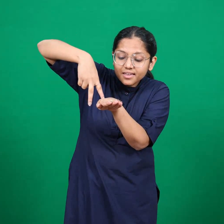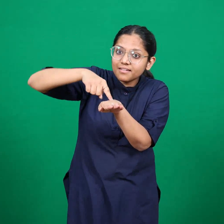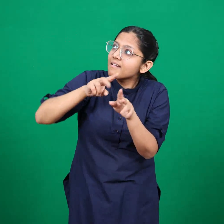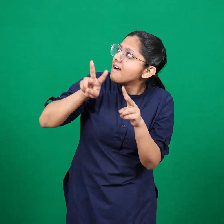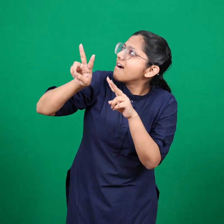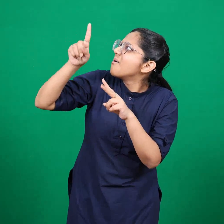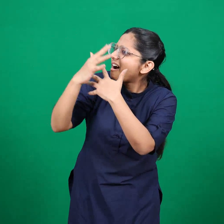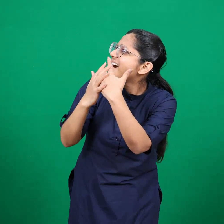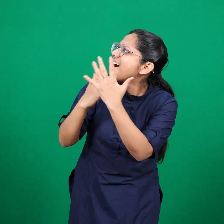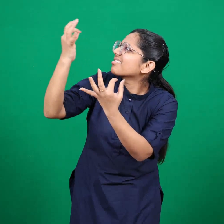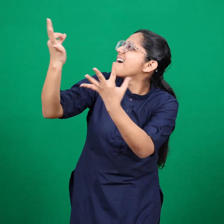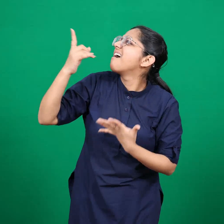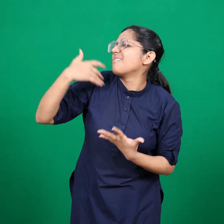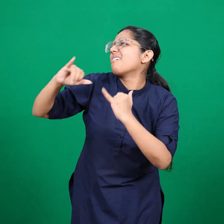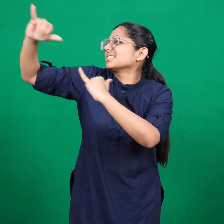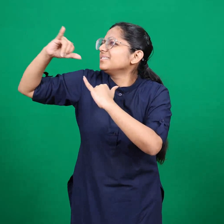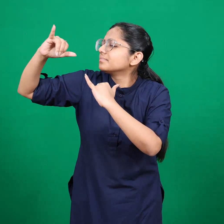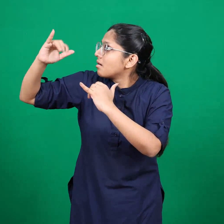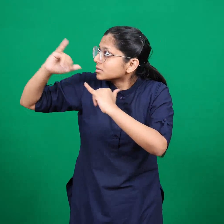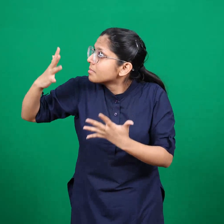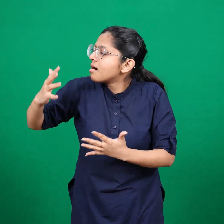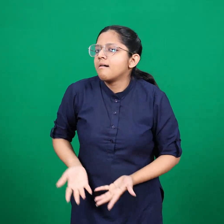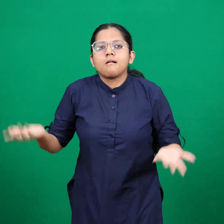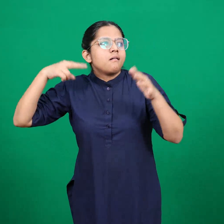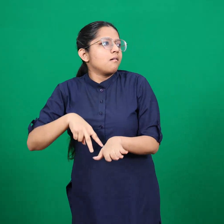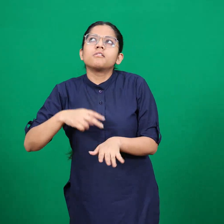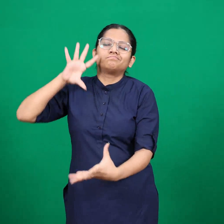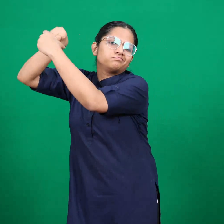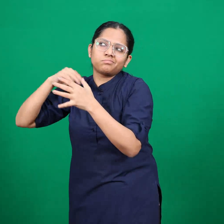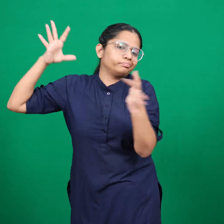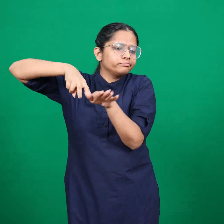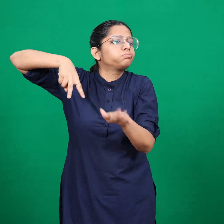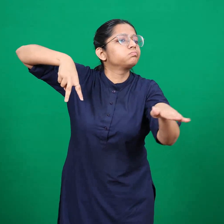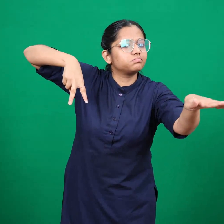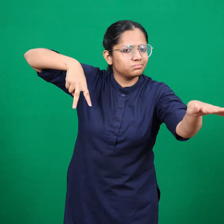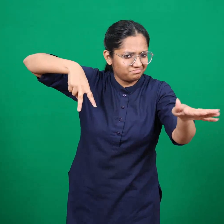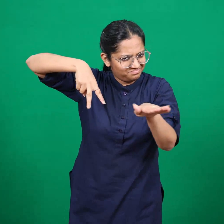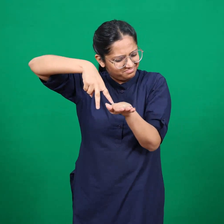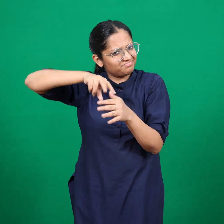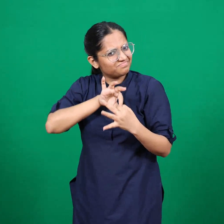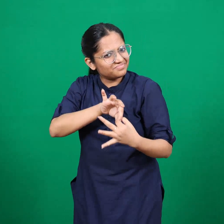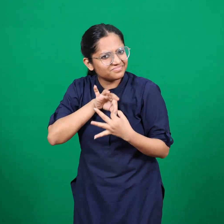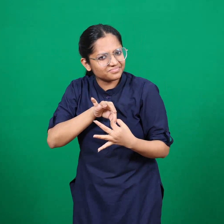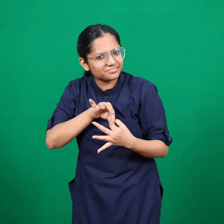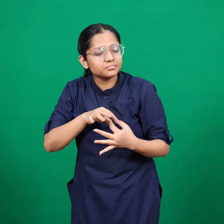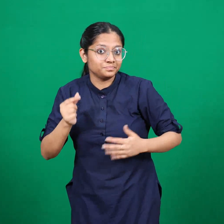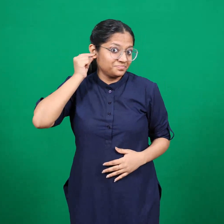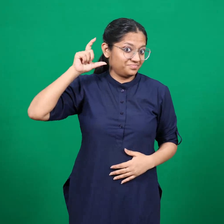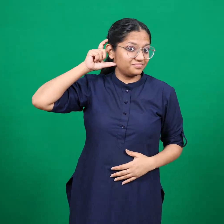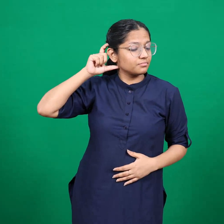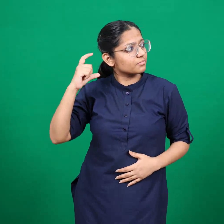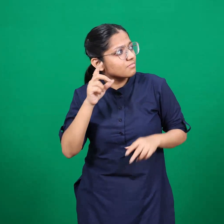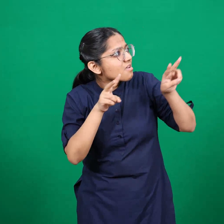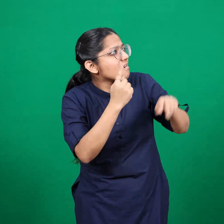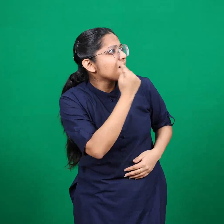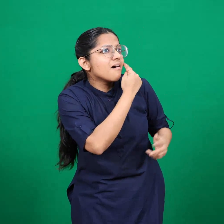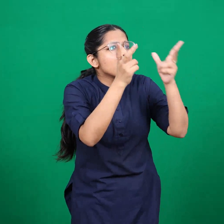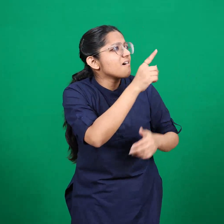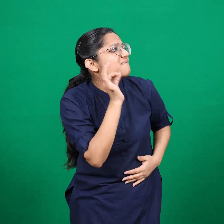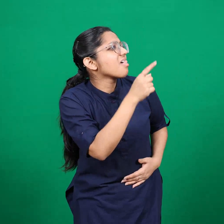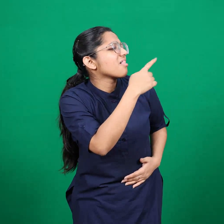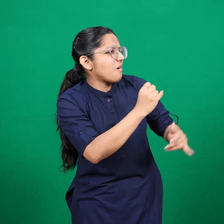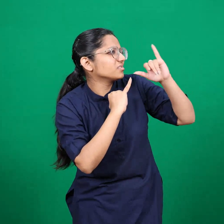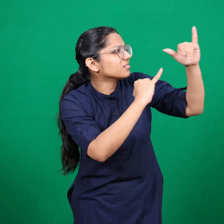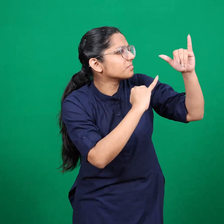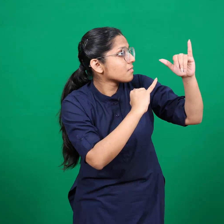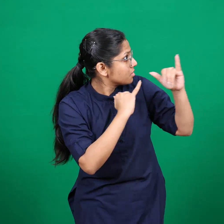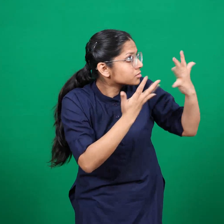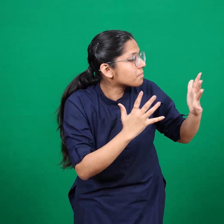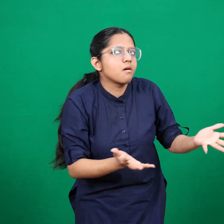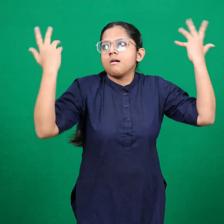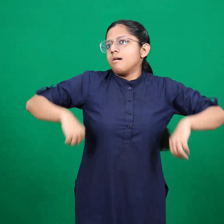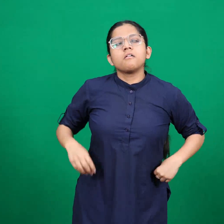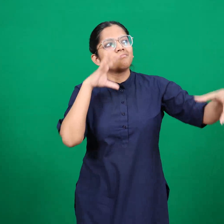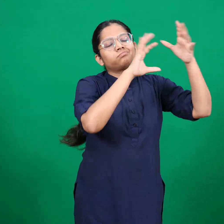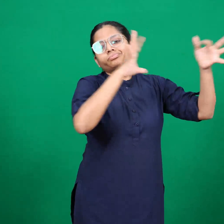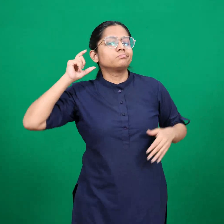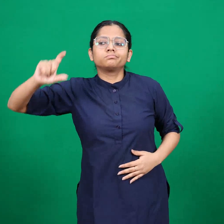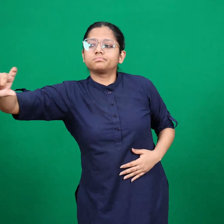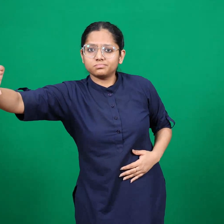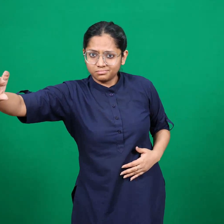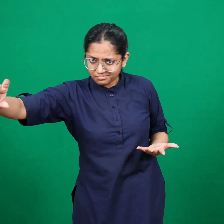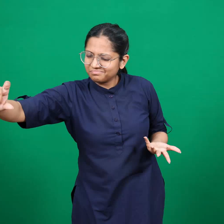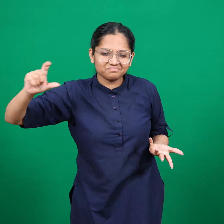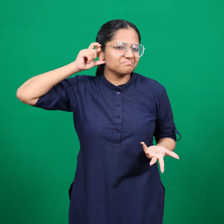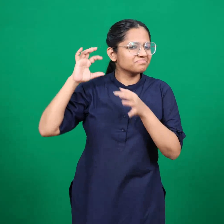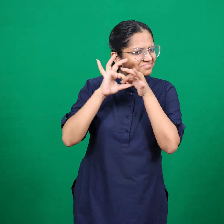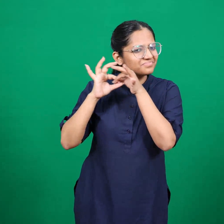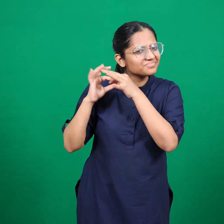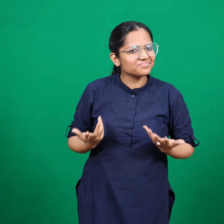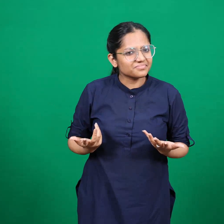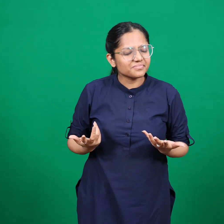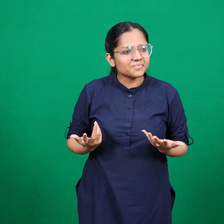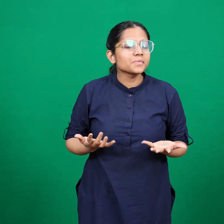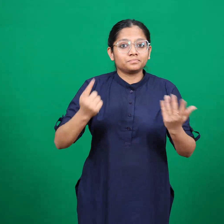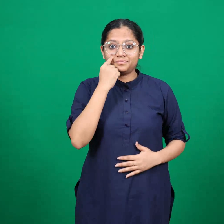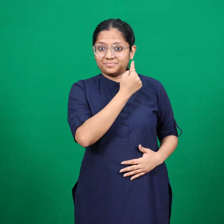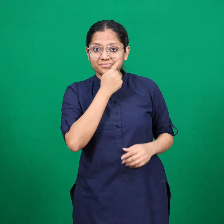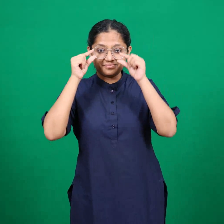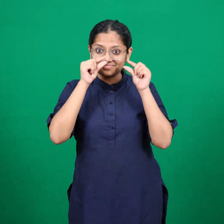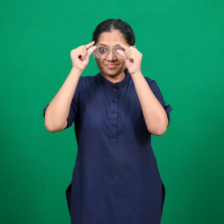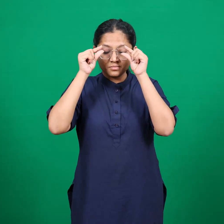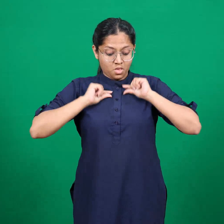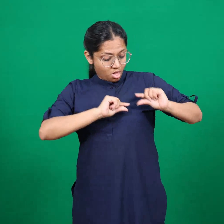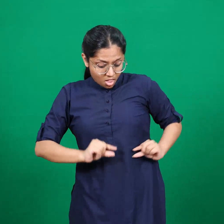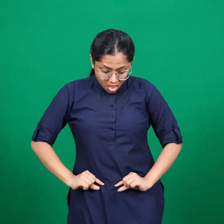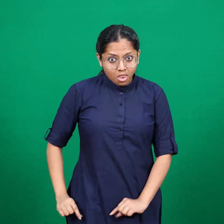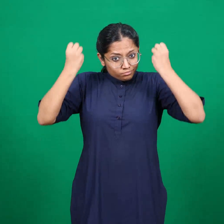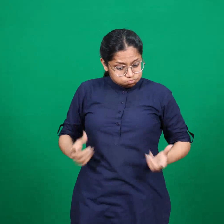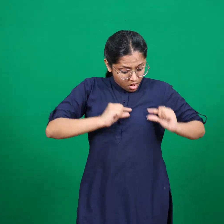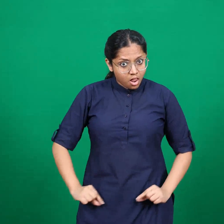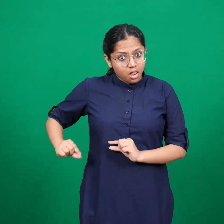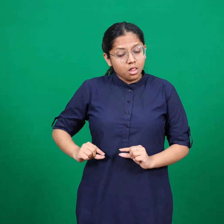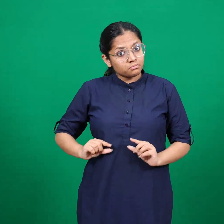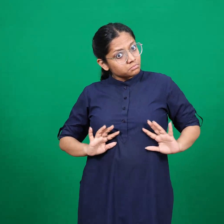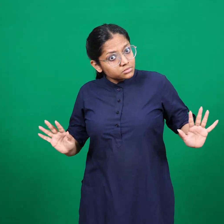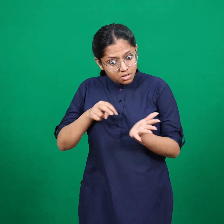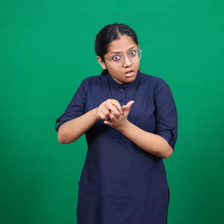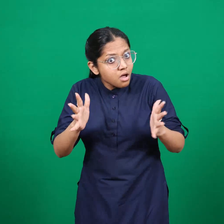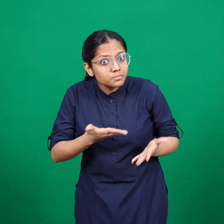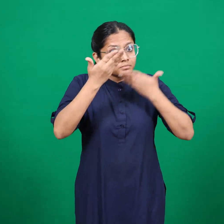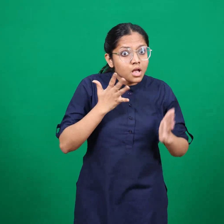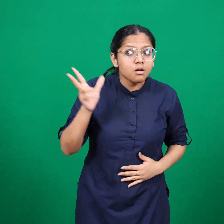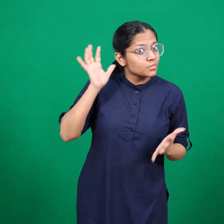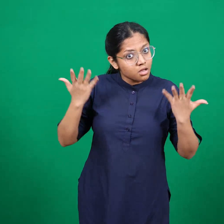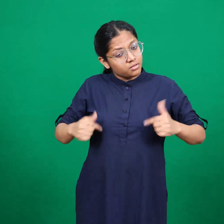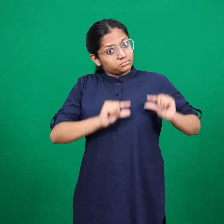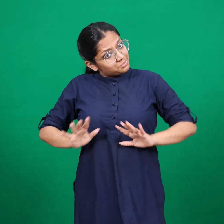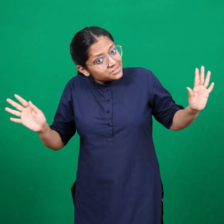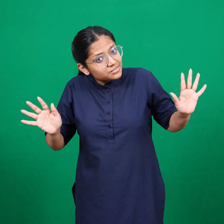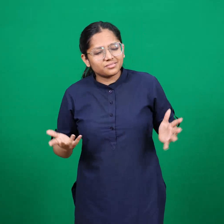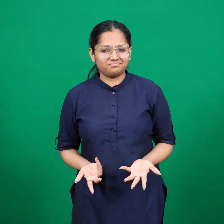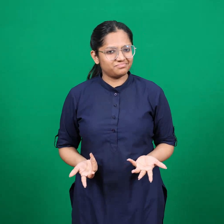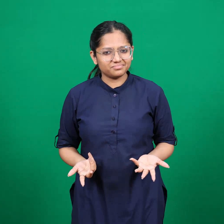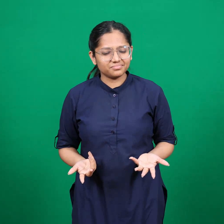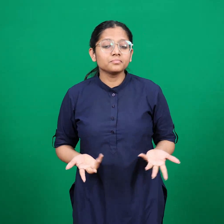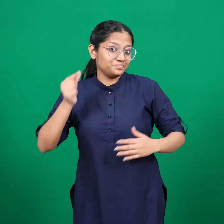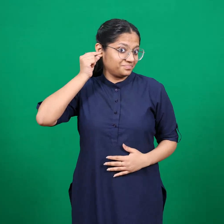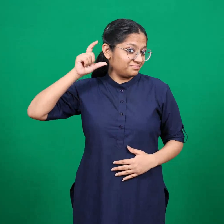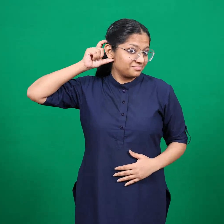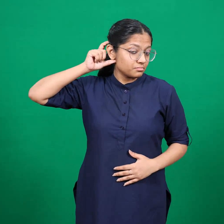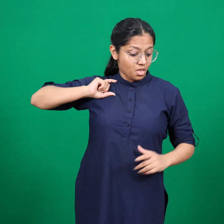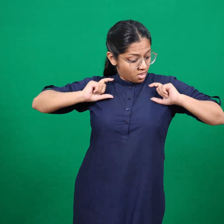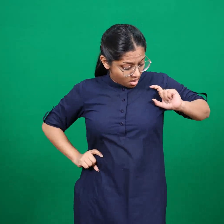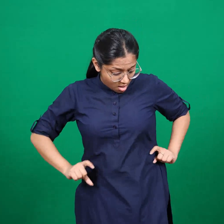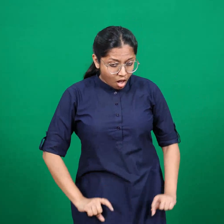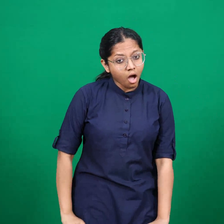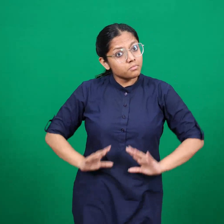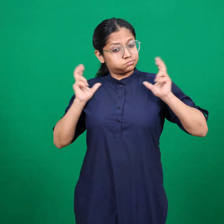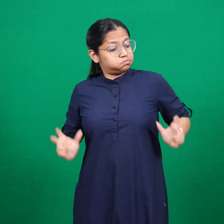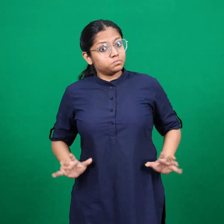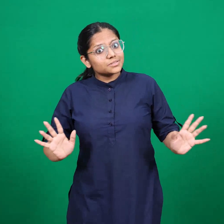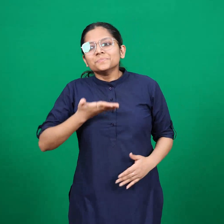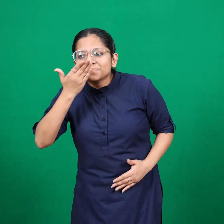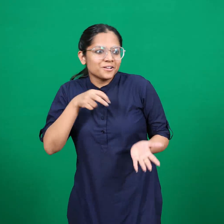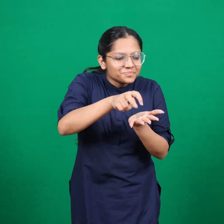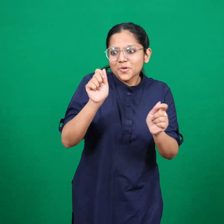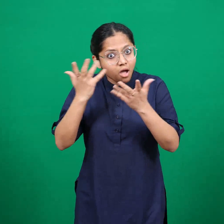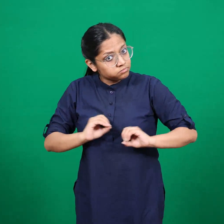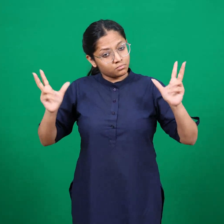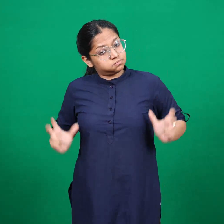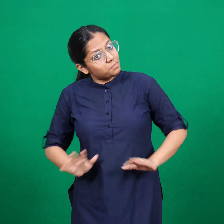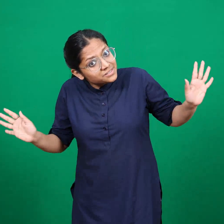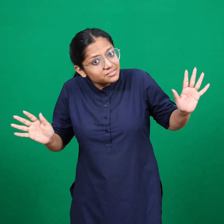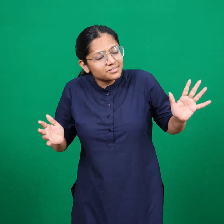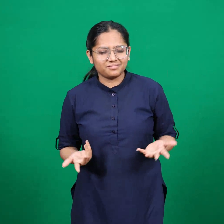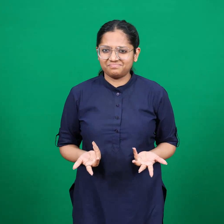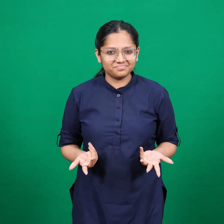And if the ear should say, "Because I am not an eye, I do not belong to the body," that would not make it any less a part of the body. If the whole body were an eye, where would the sense of hearing be?